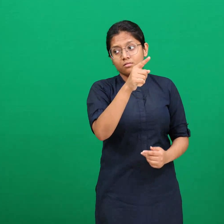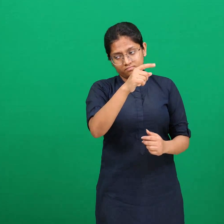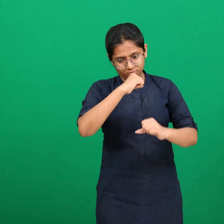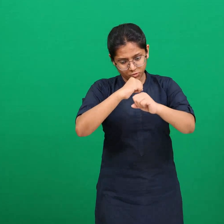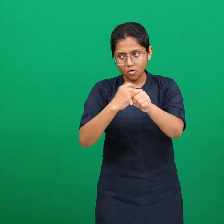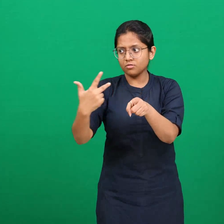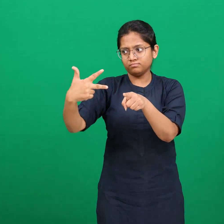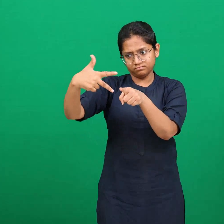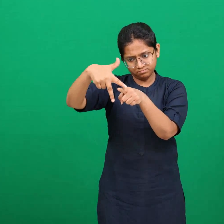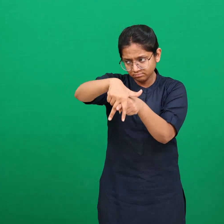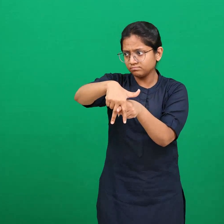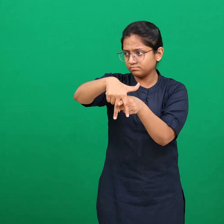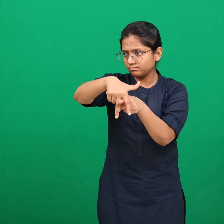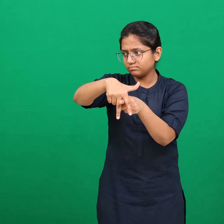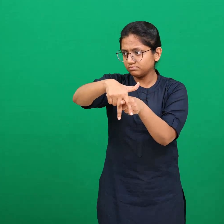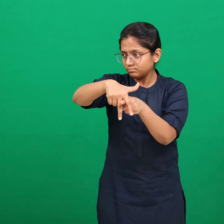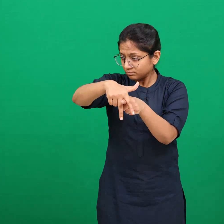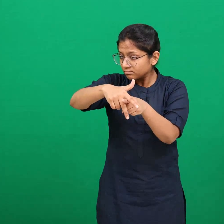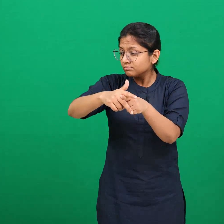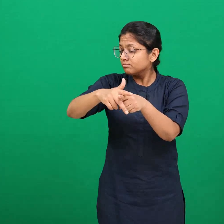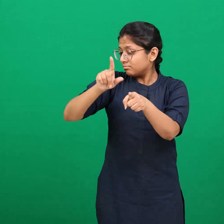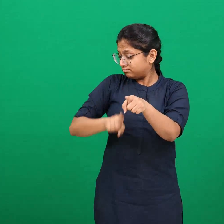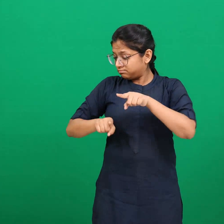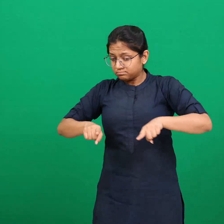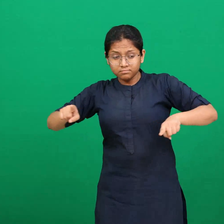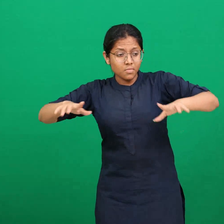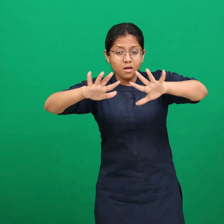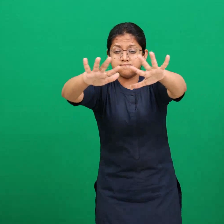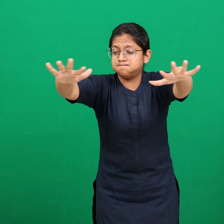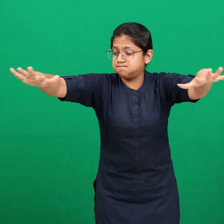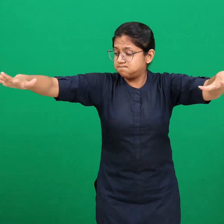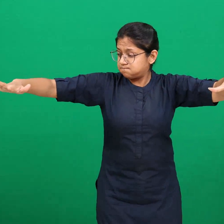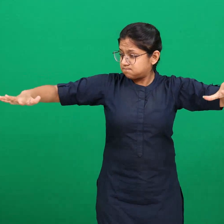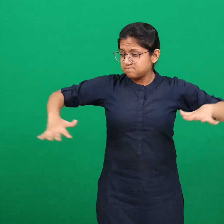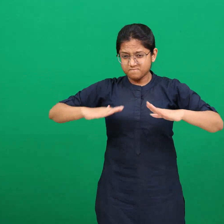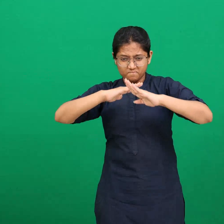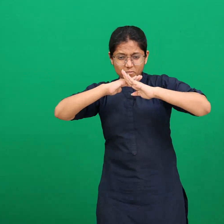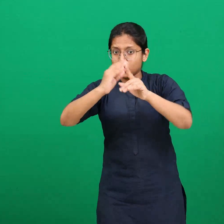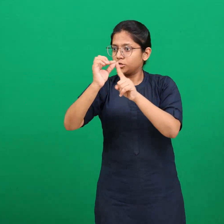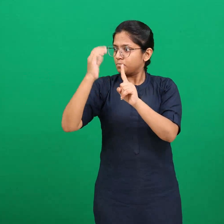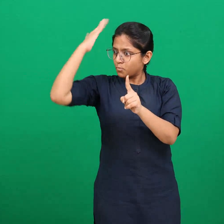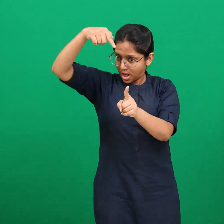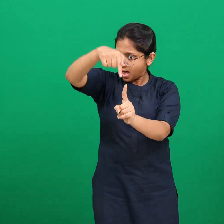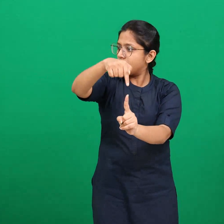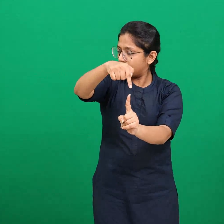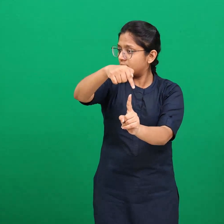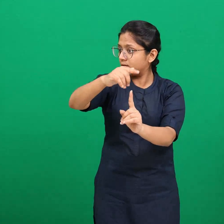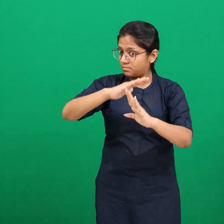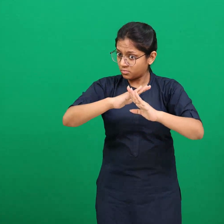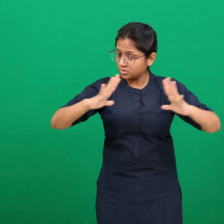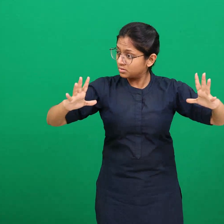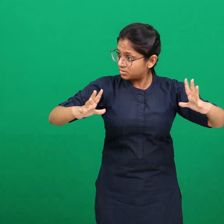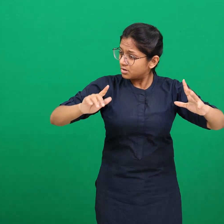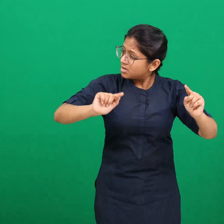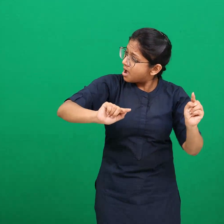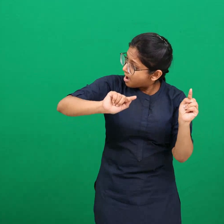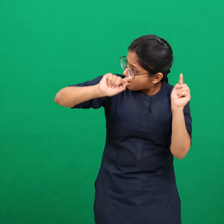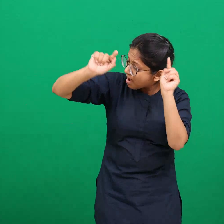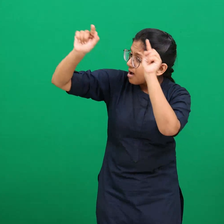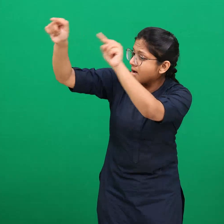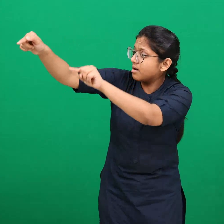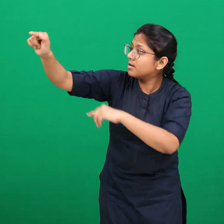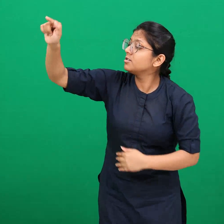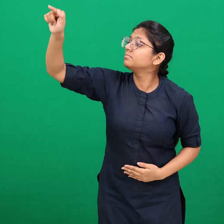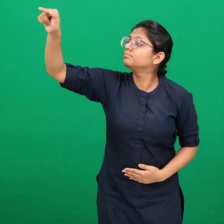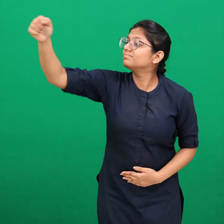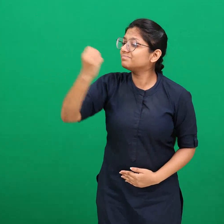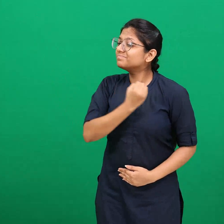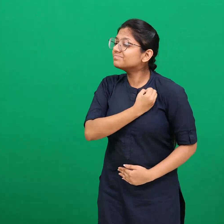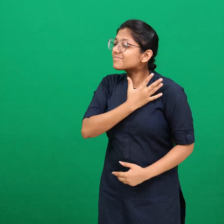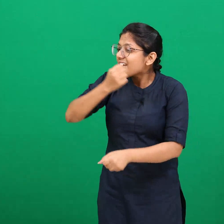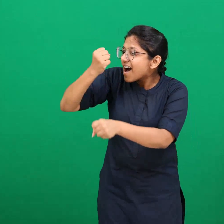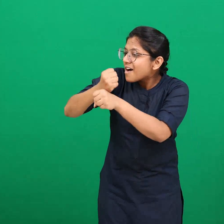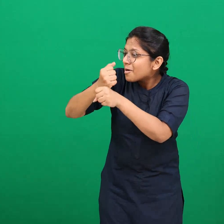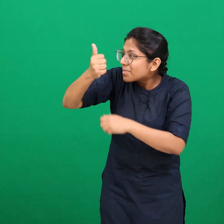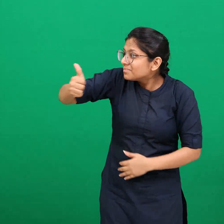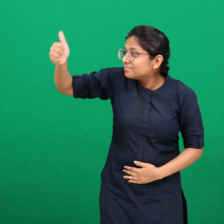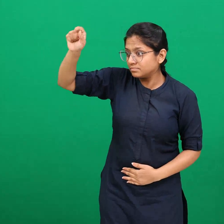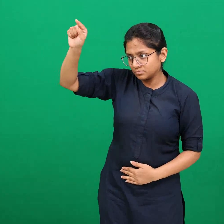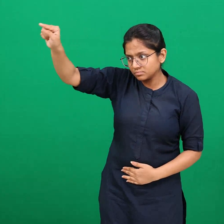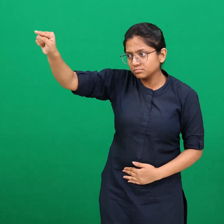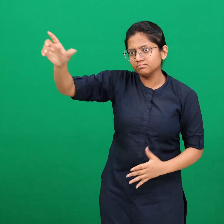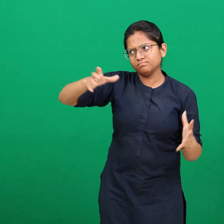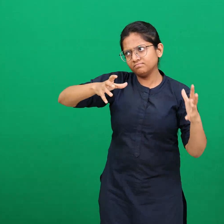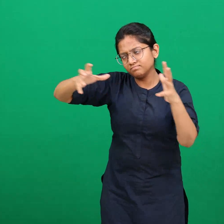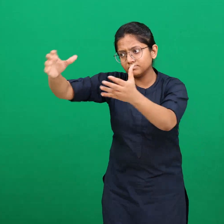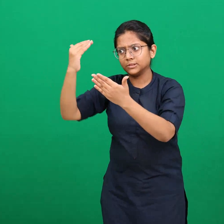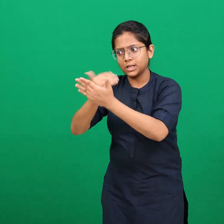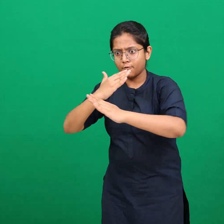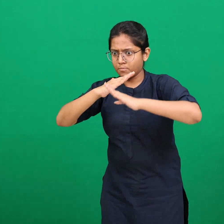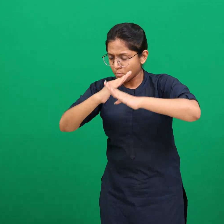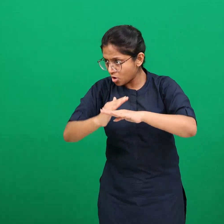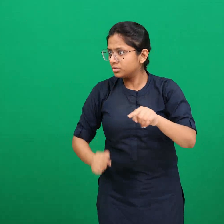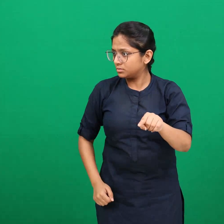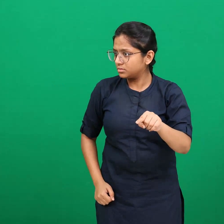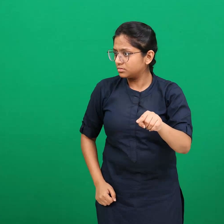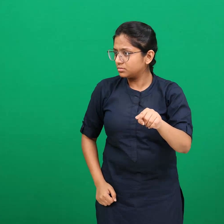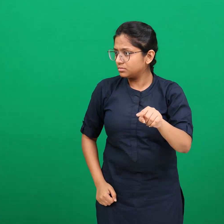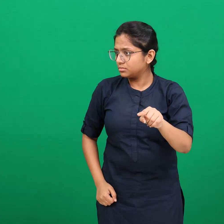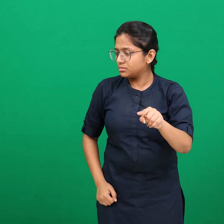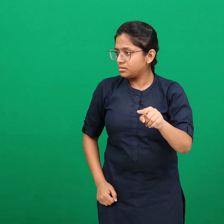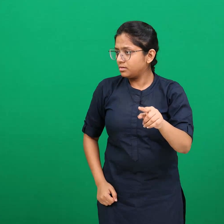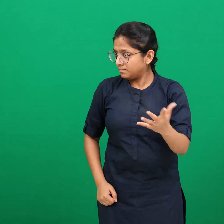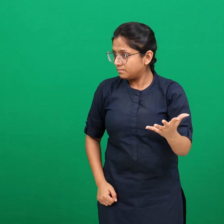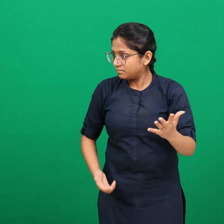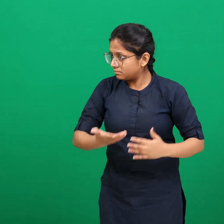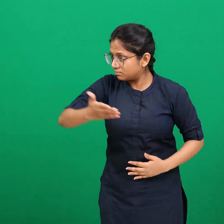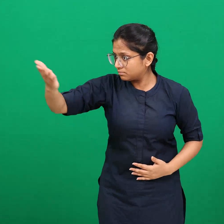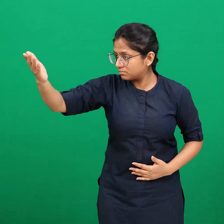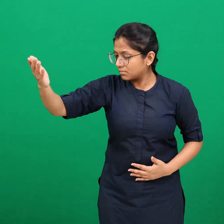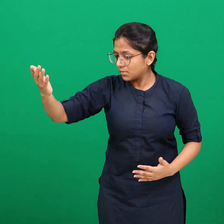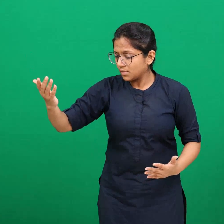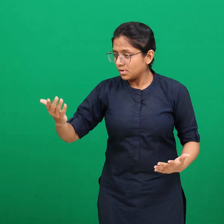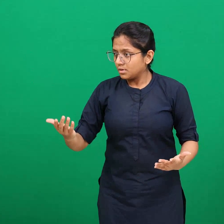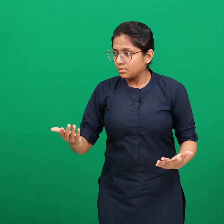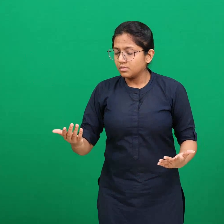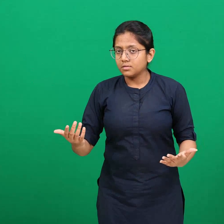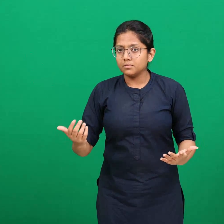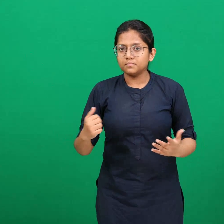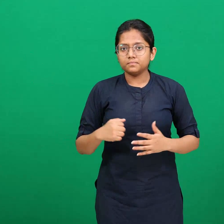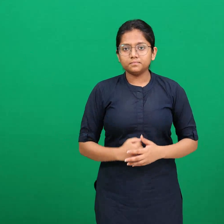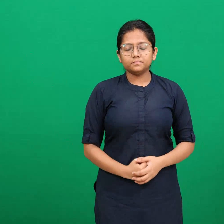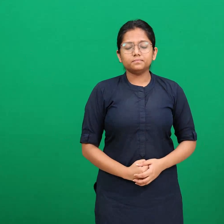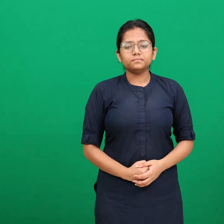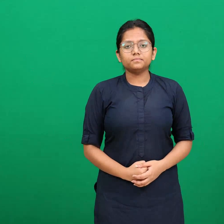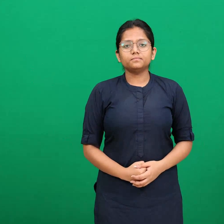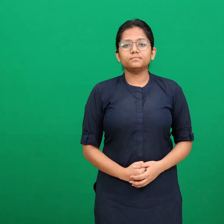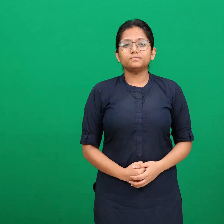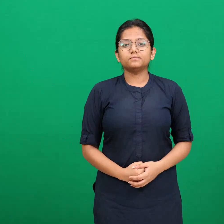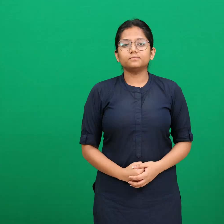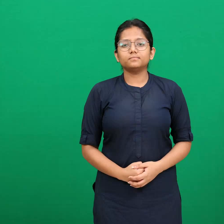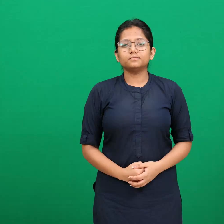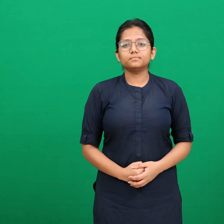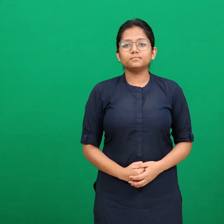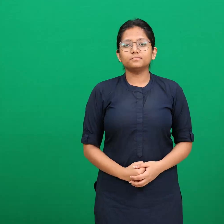Provide mounts for Paul to take him safely to Governor Felix."